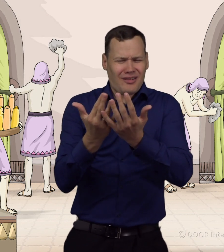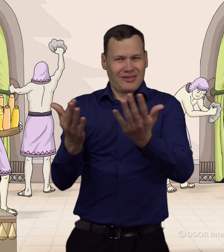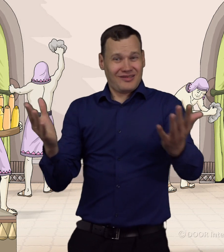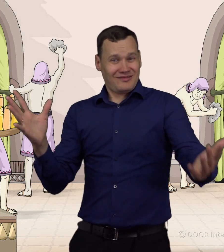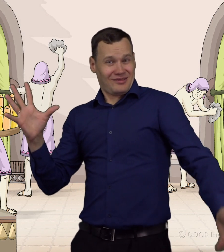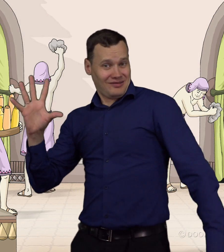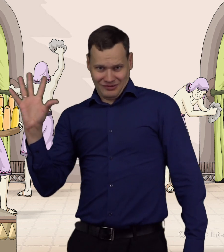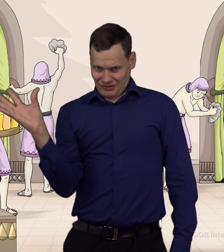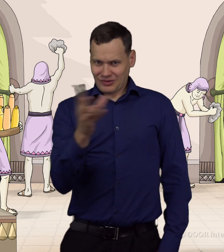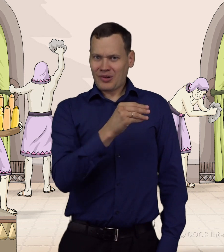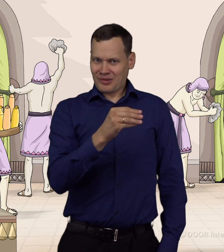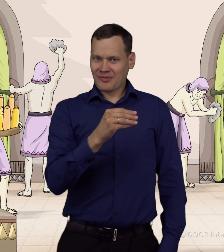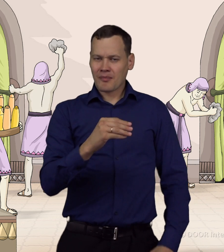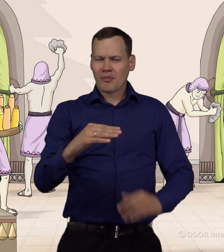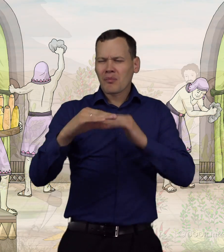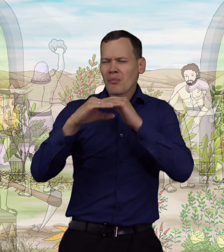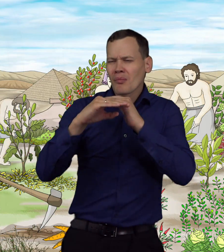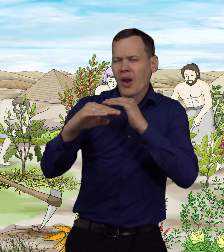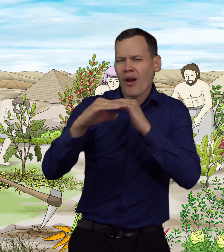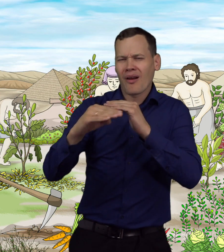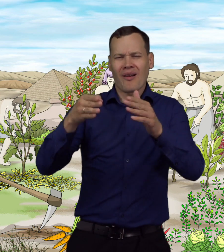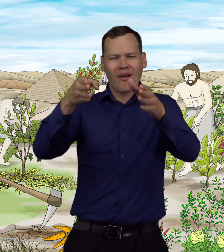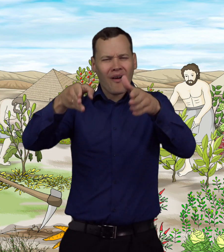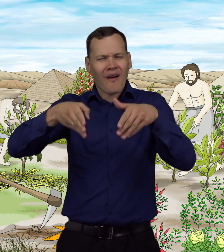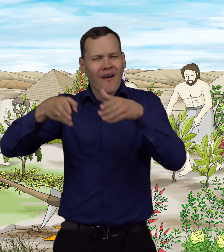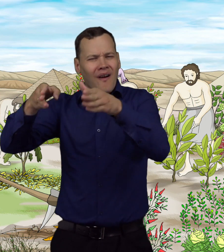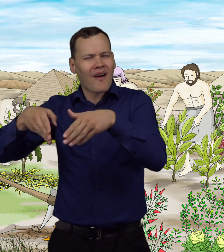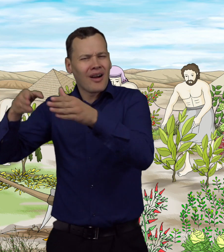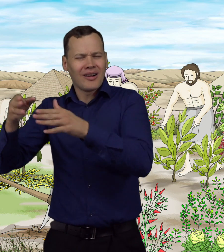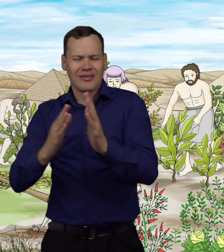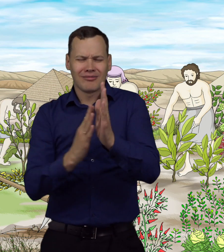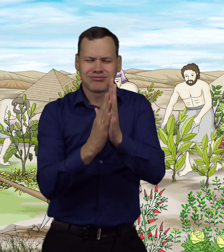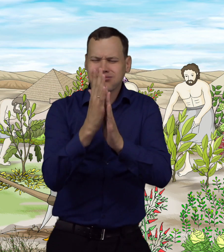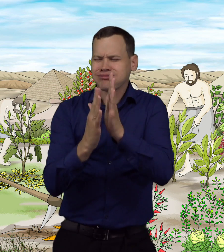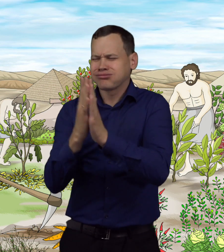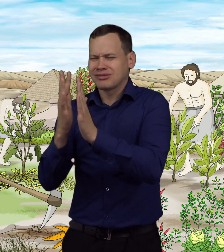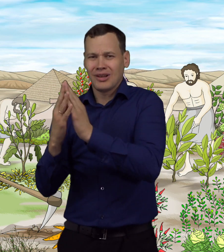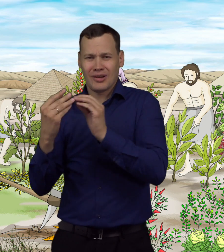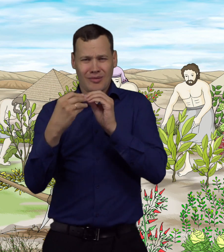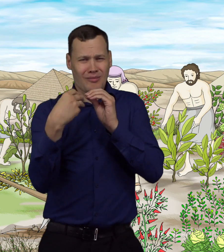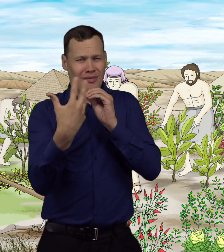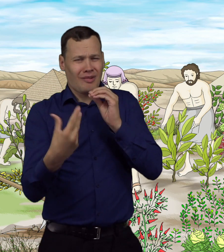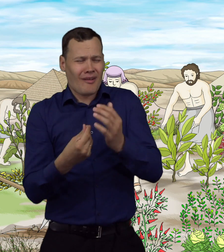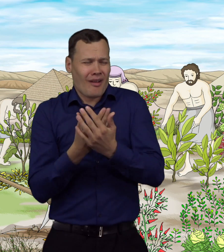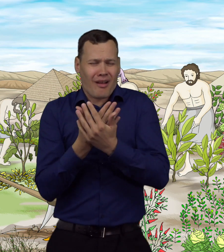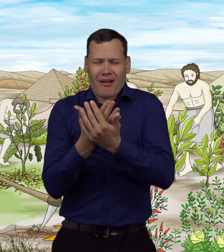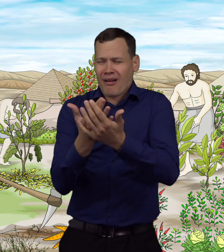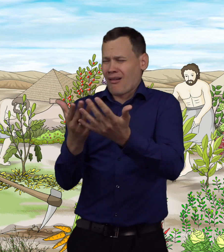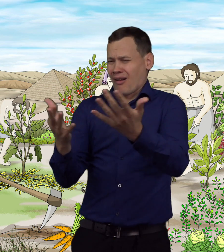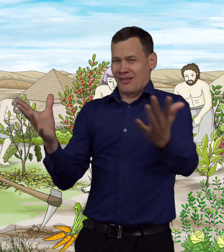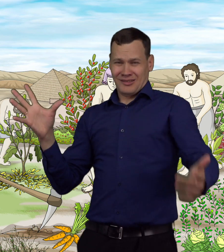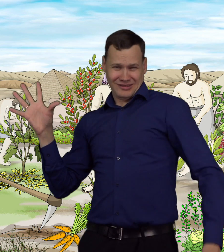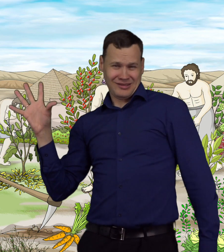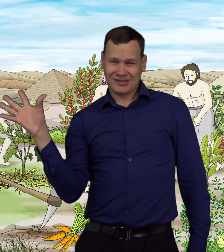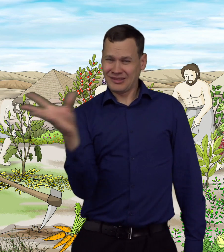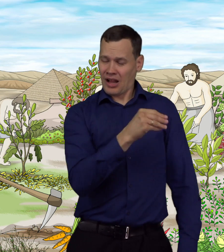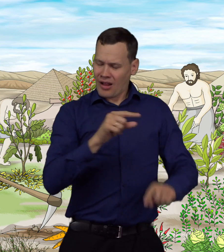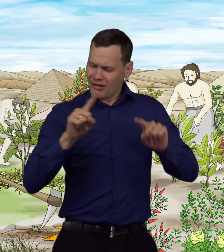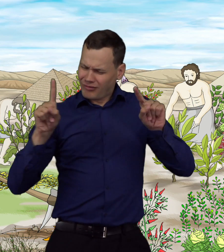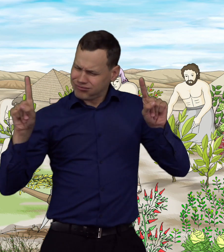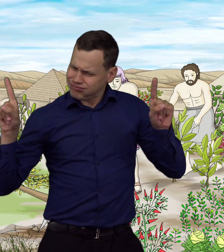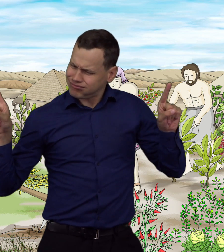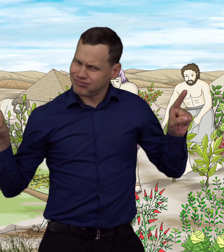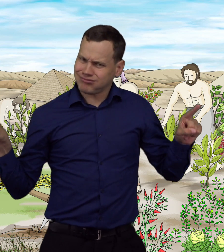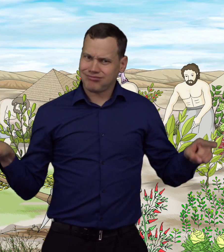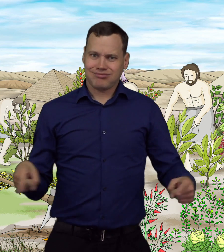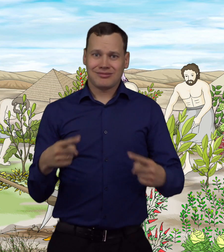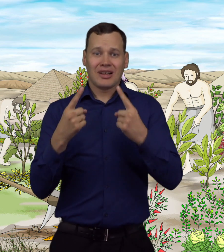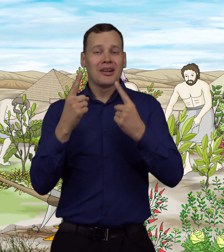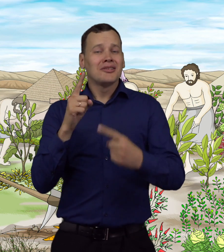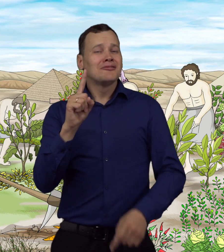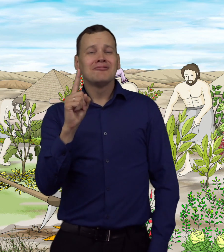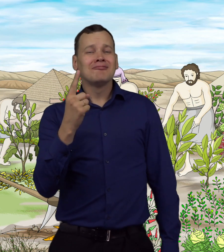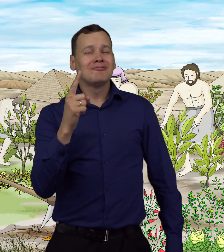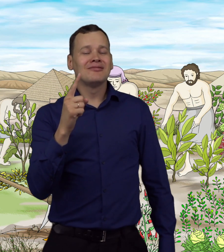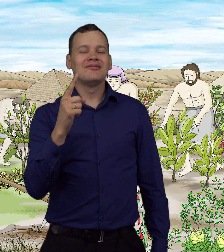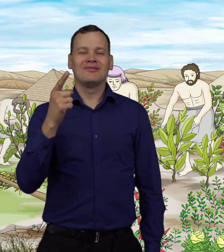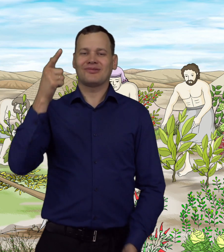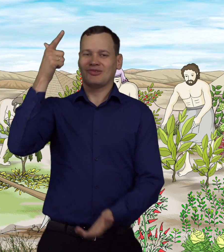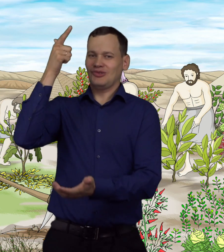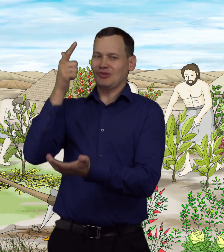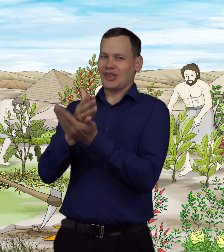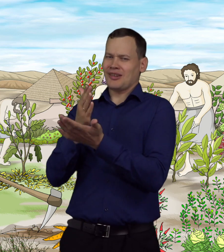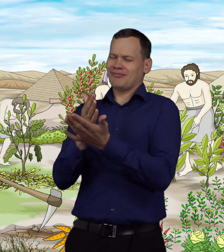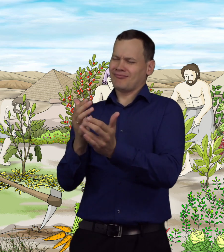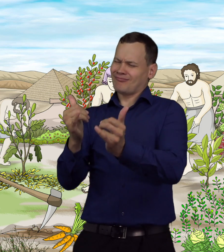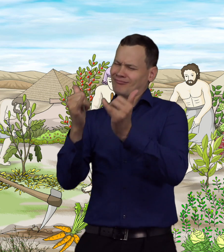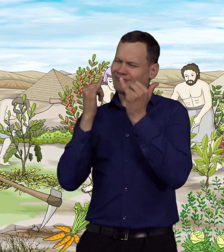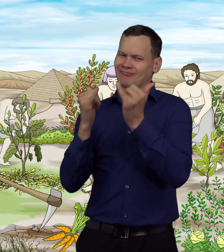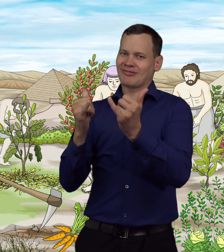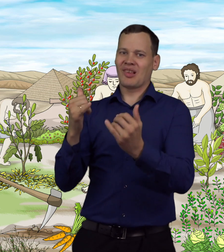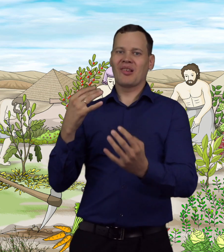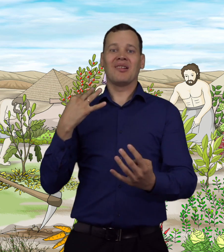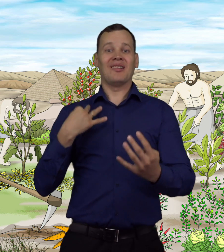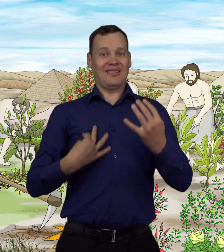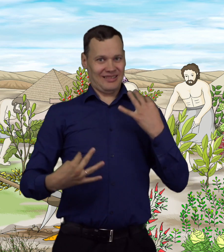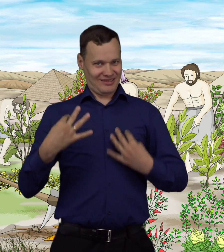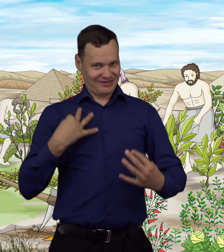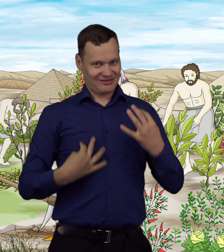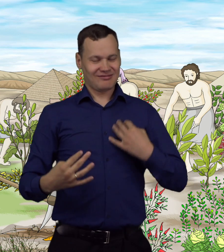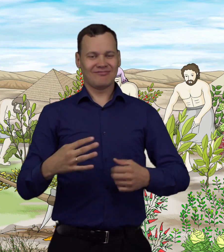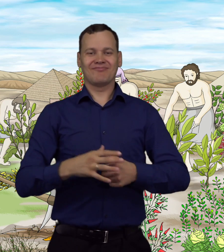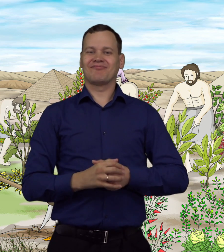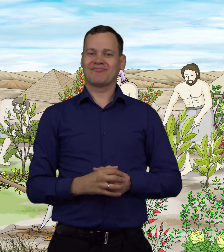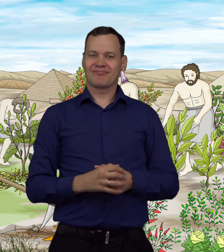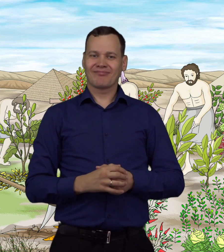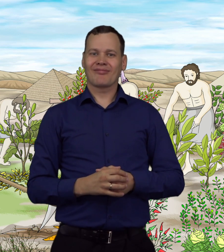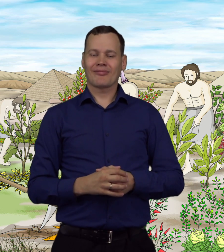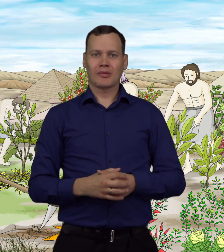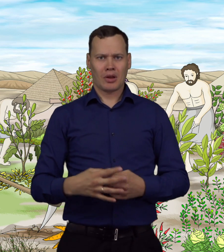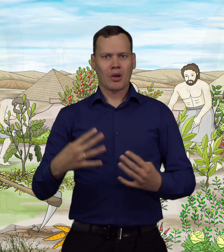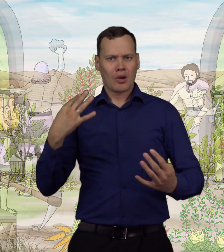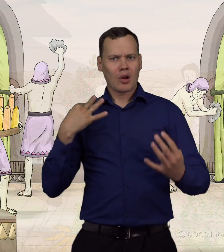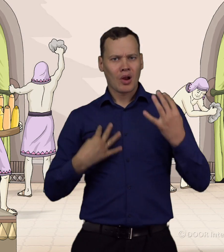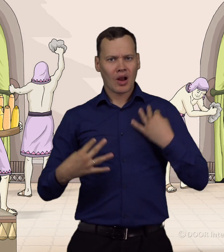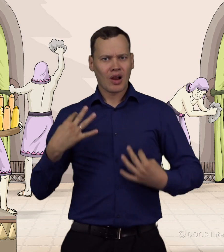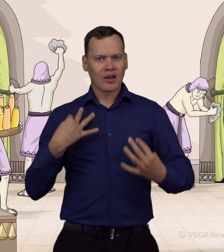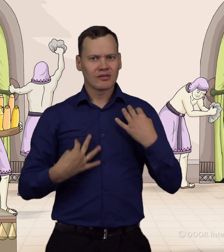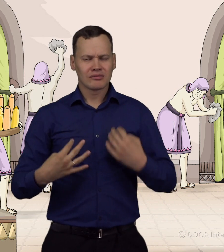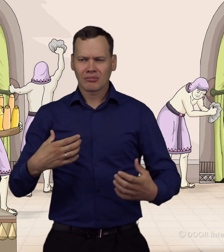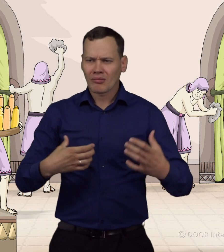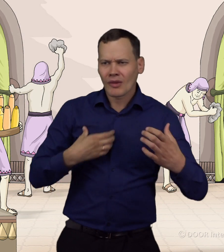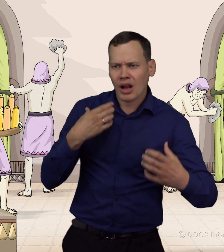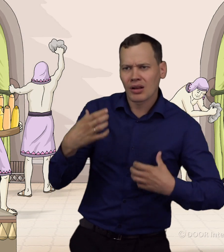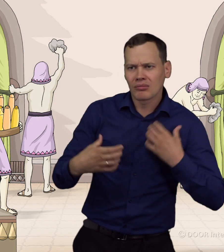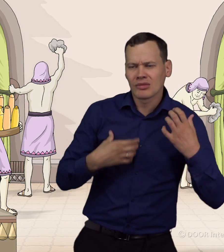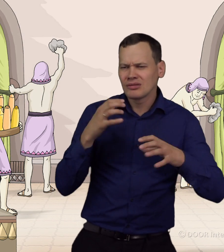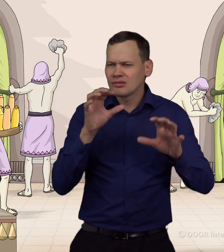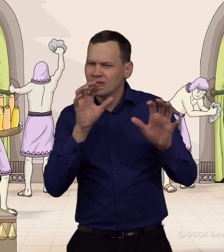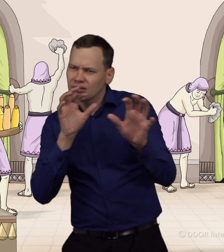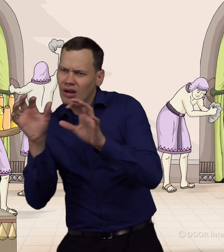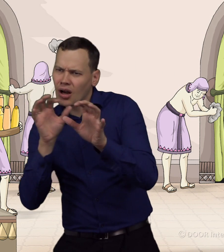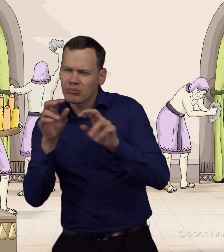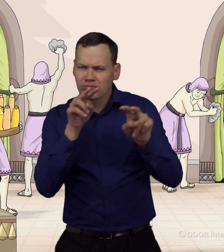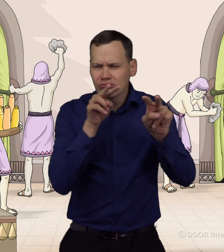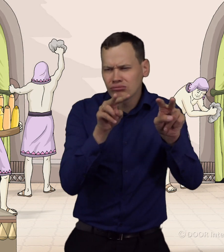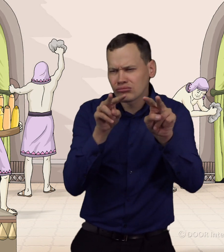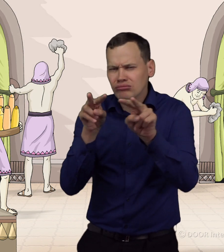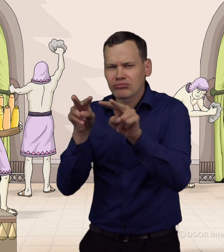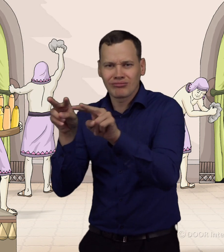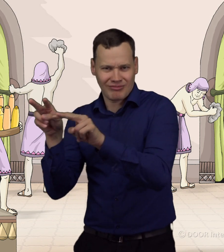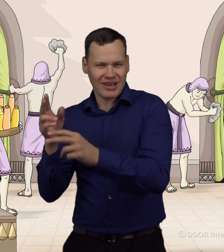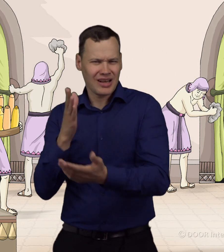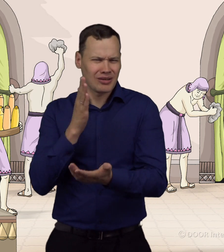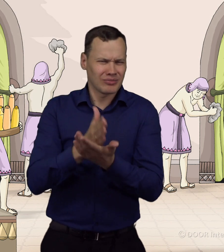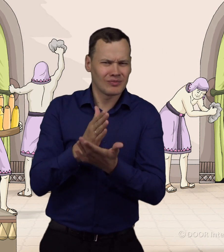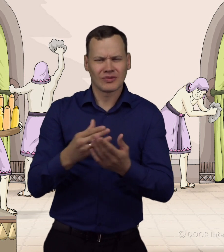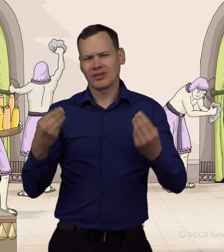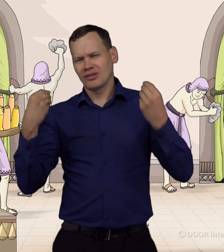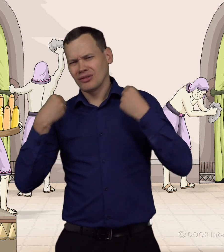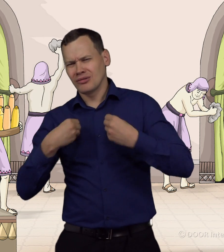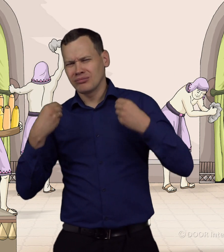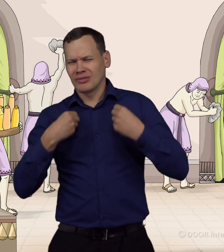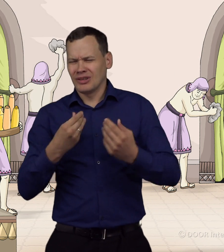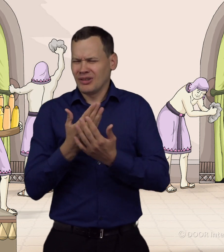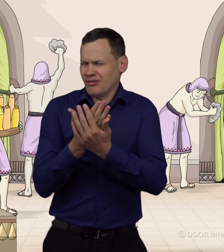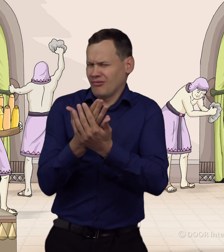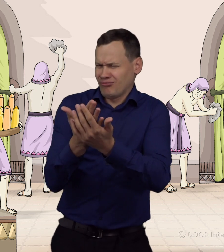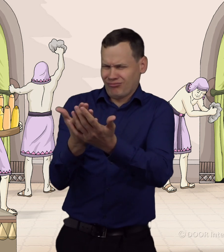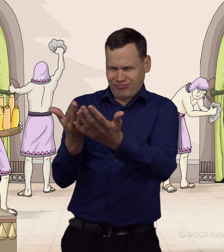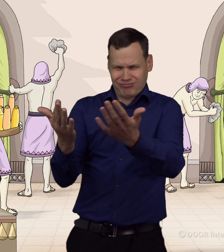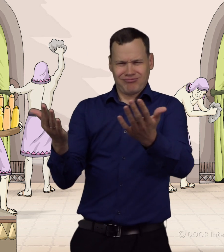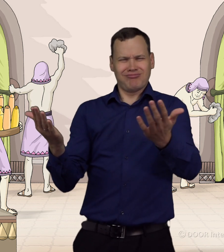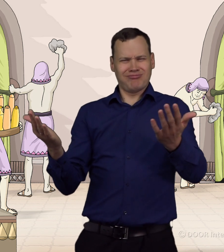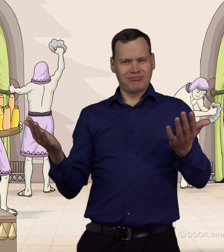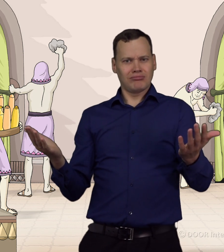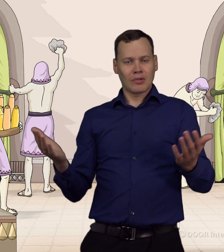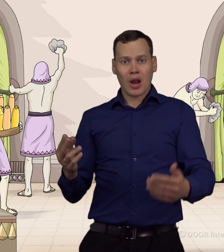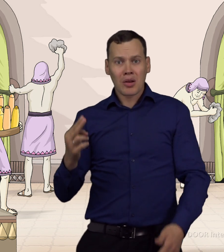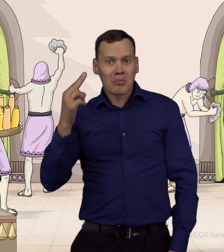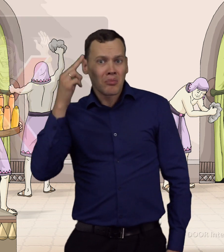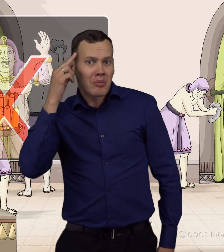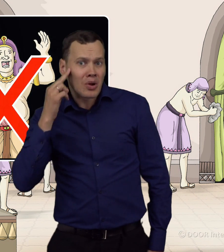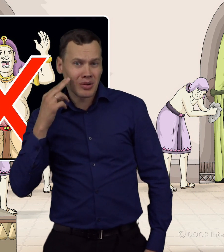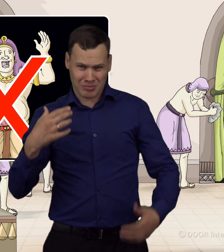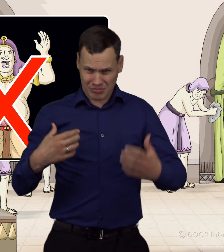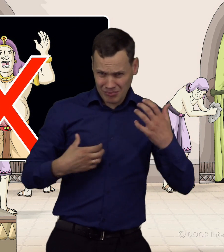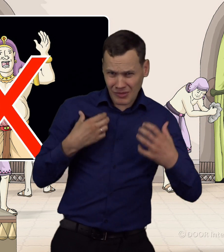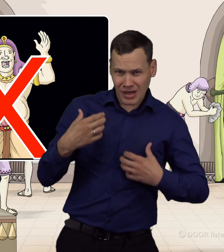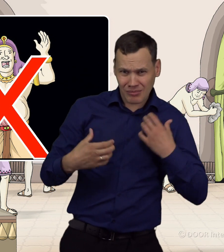The LORD’s blessing was on everything he owned, both in his house and in his field. So Potiphar left all that he owned in Joseph’s care;